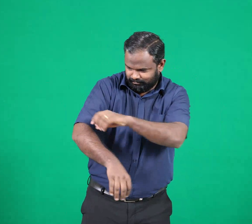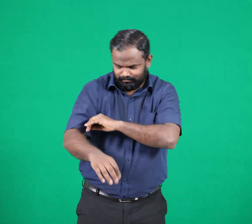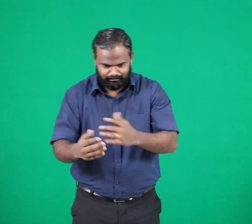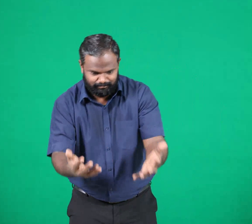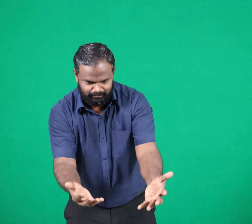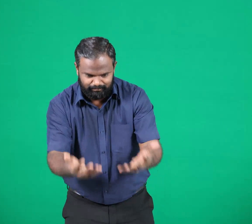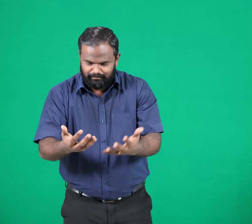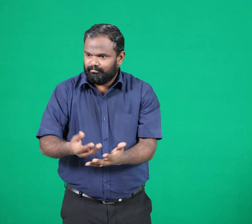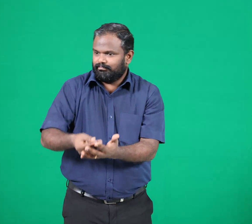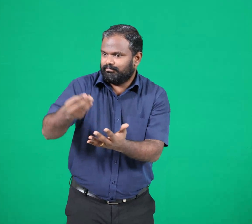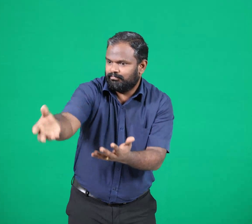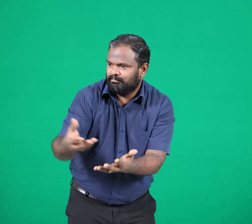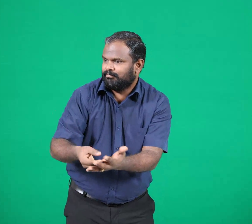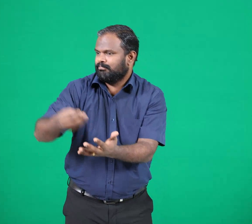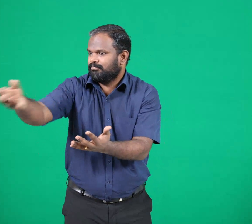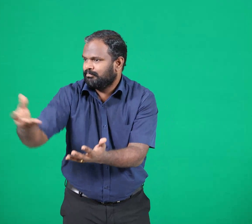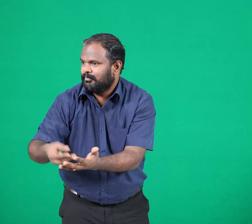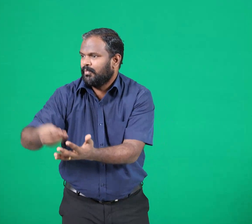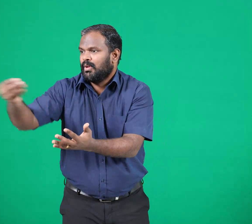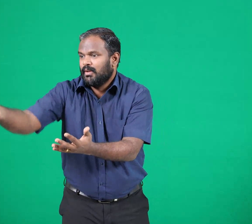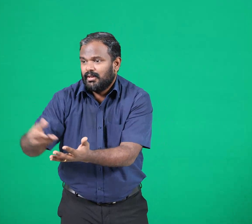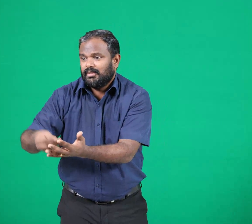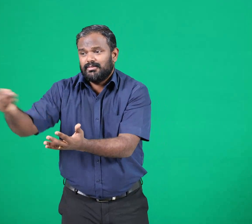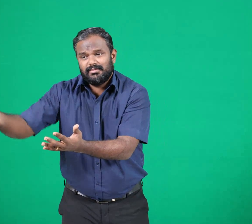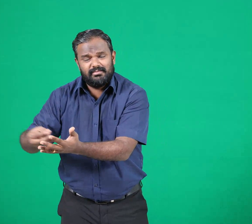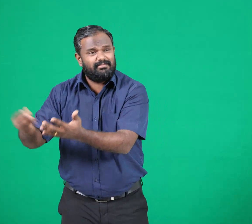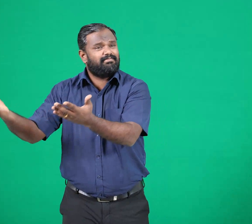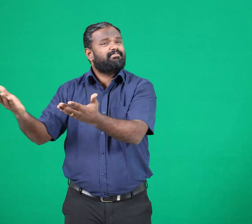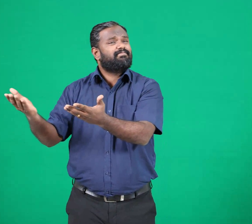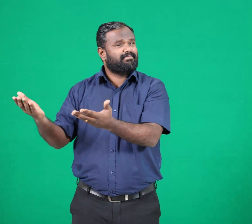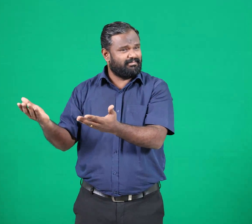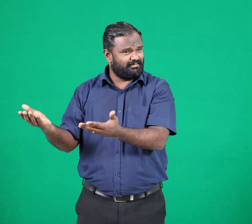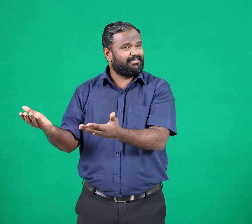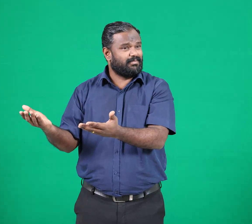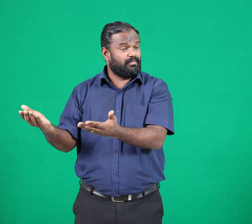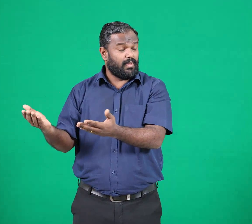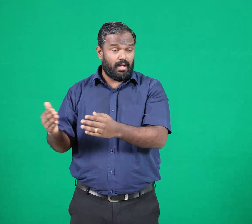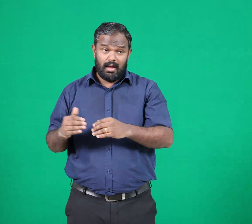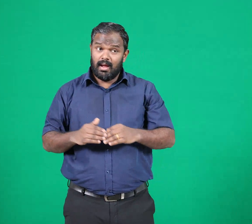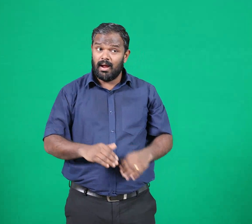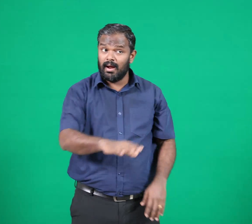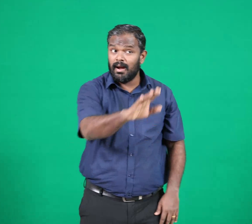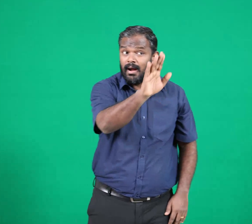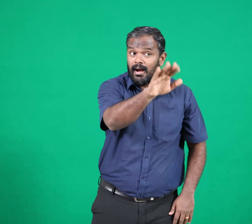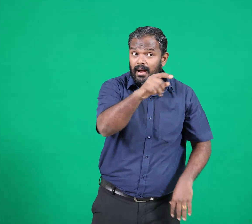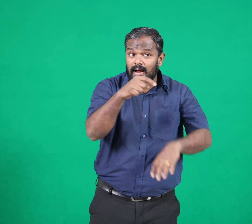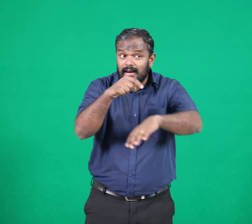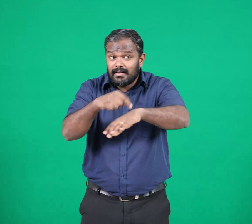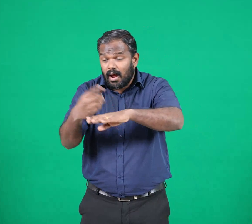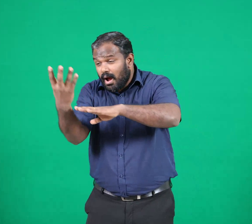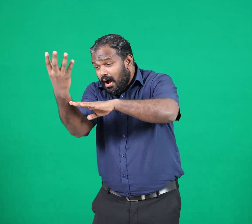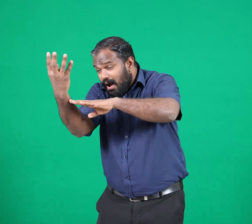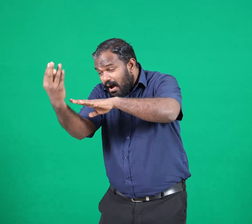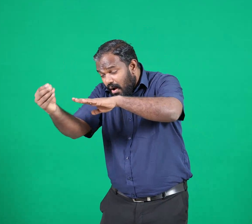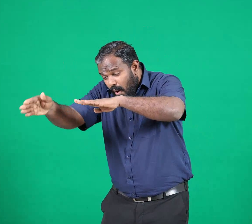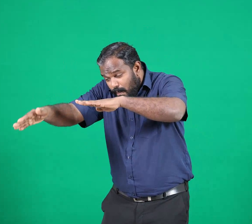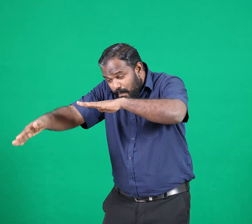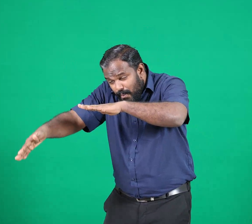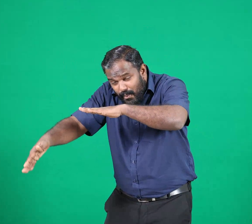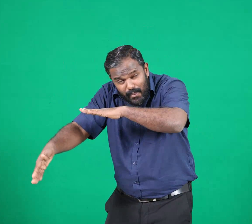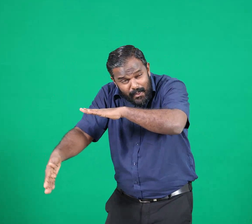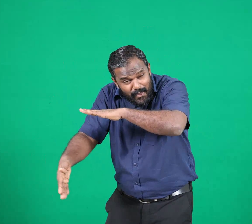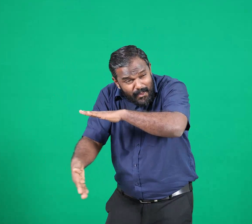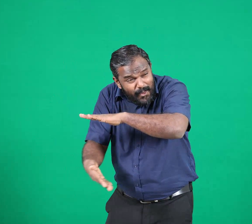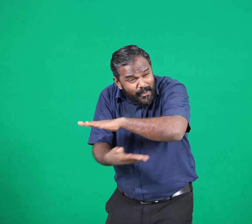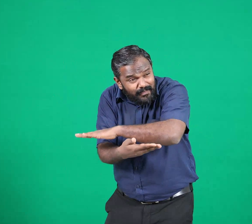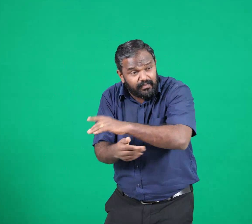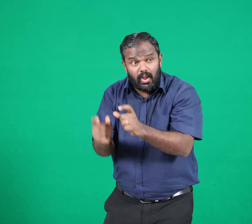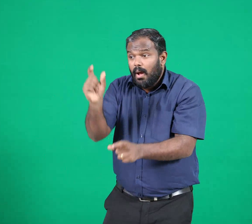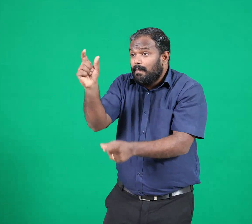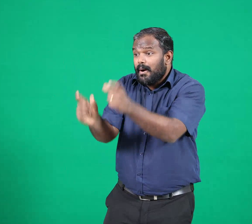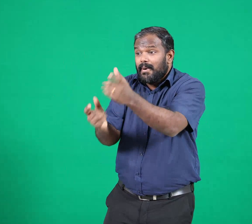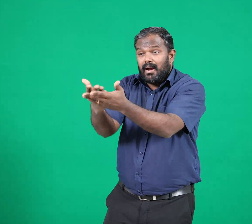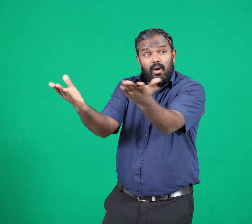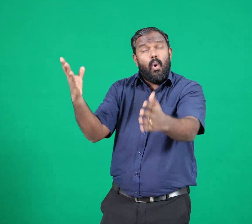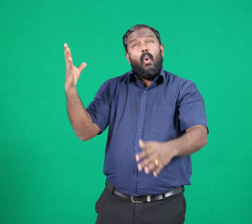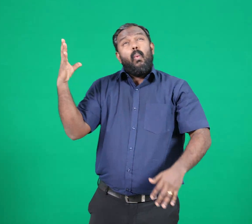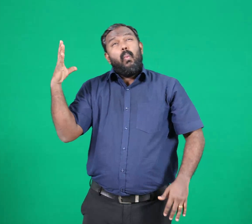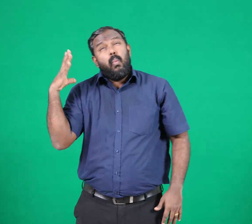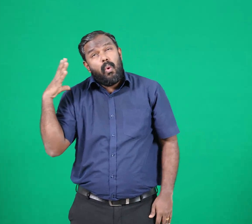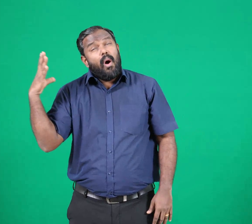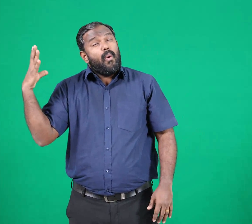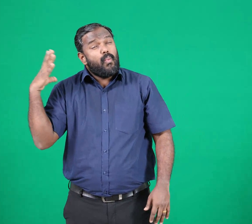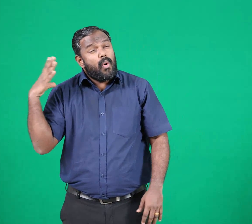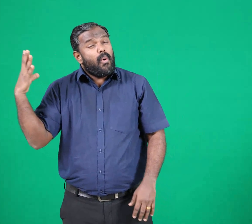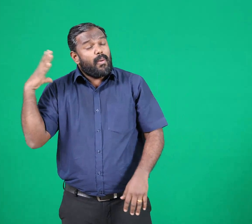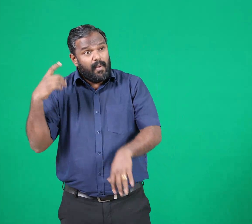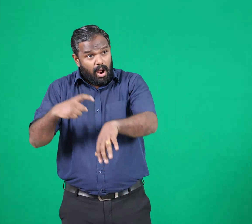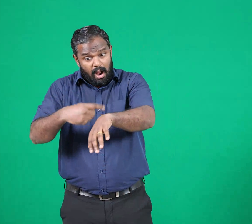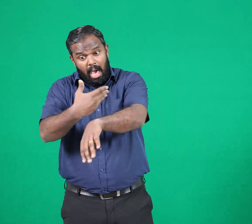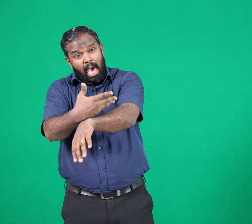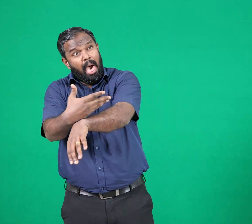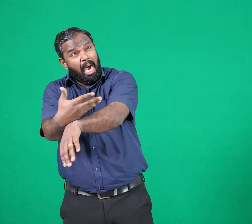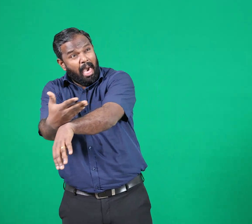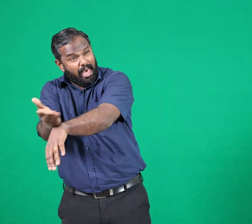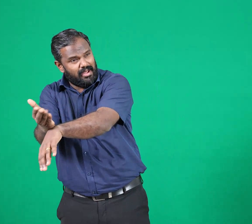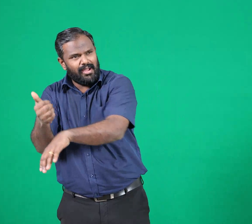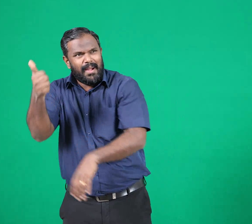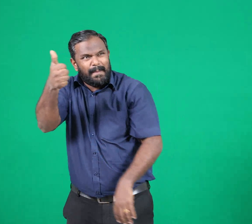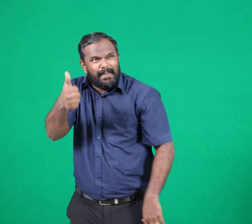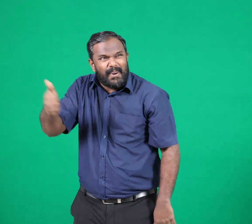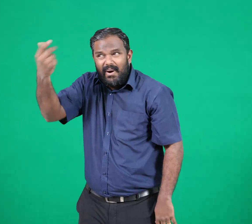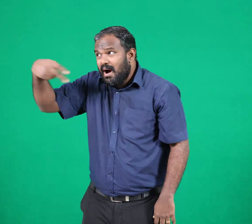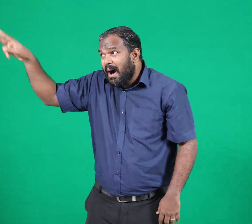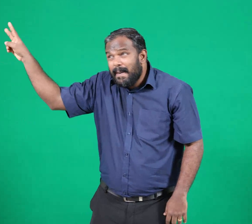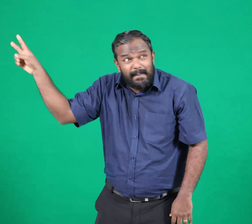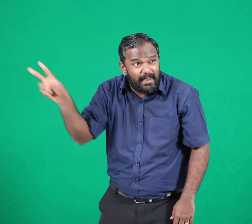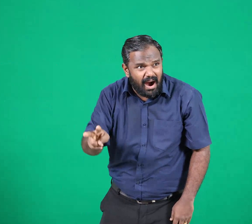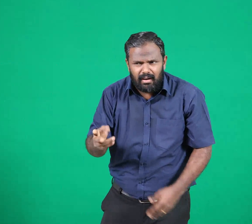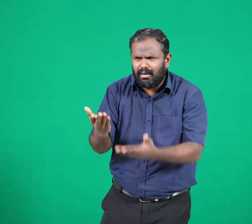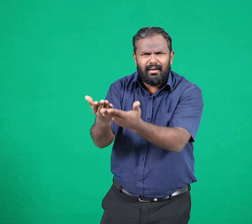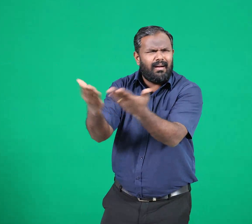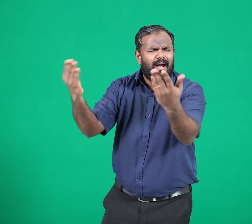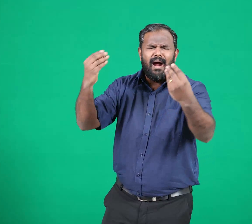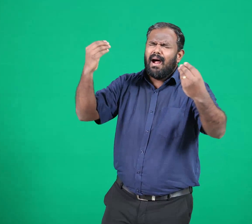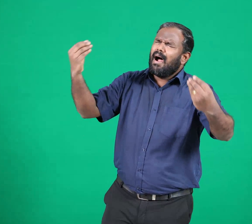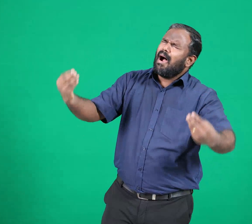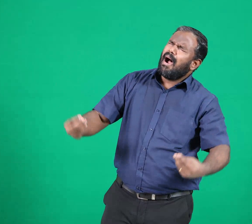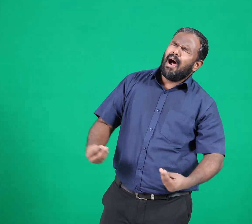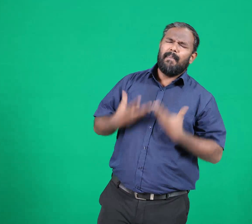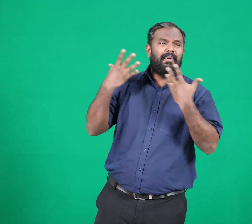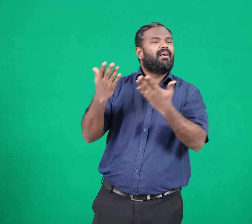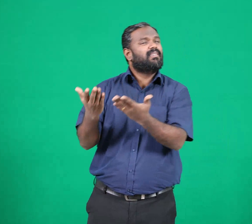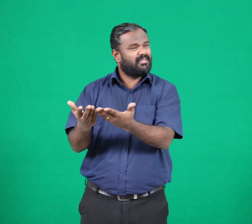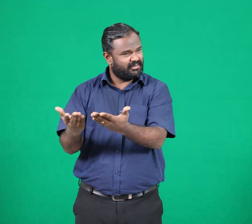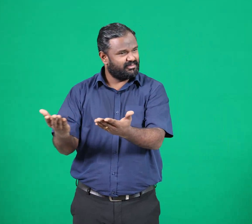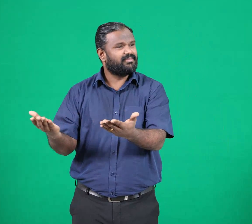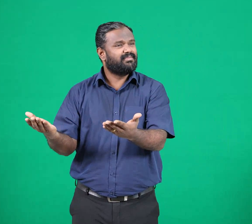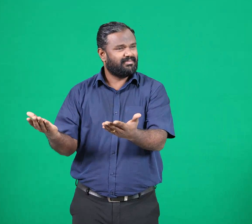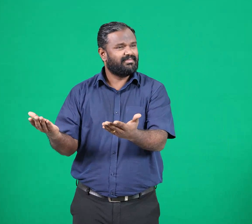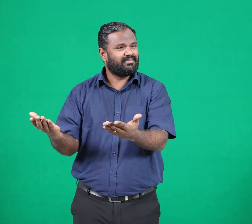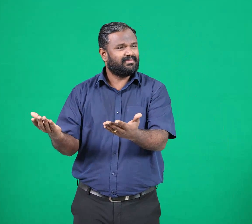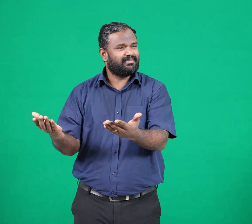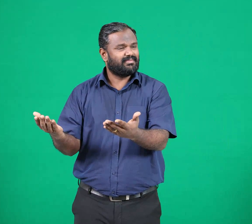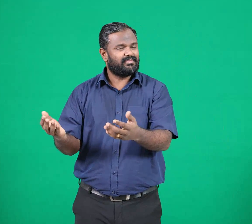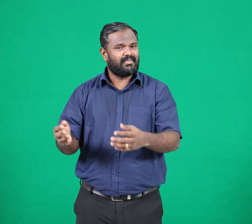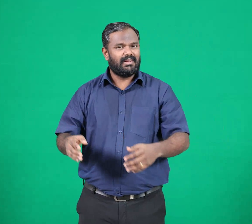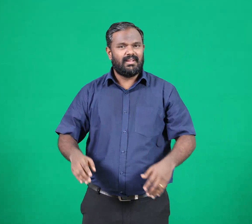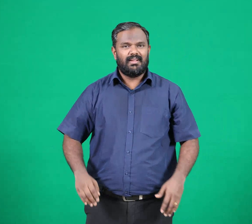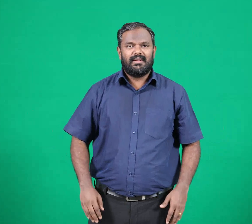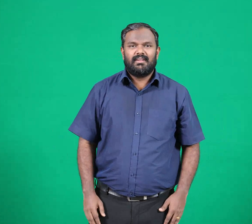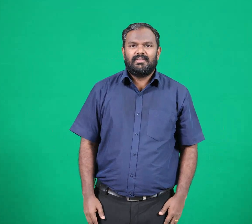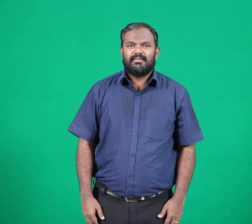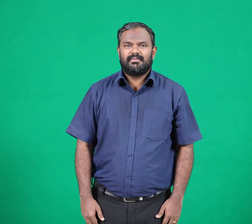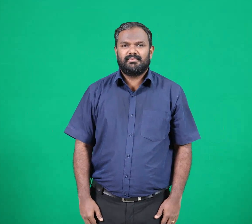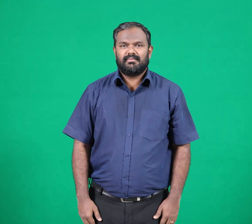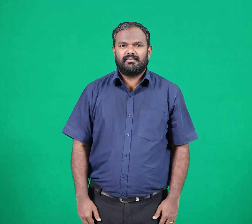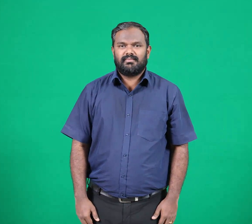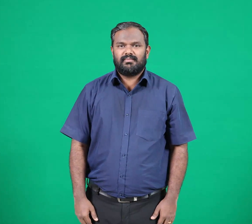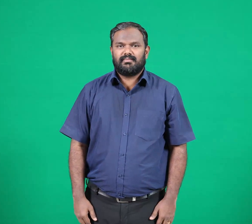Even if he comes in the second or third watch of the night and finds them alert, those servants will be blessed.